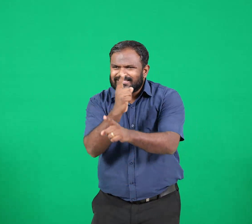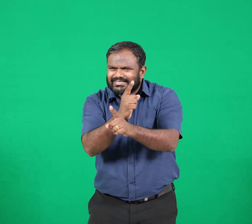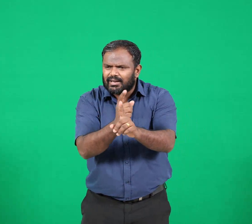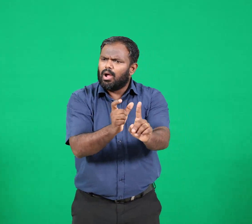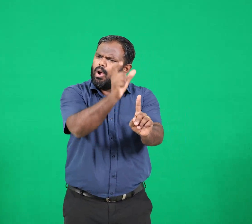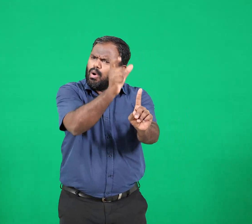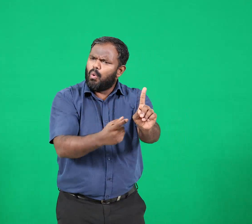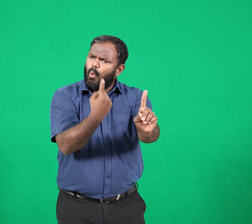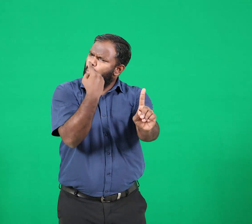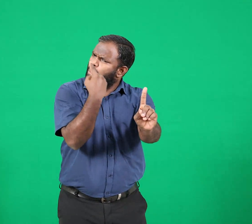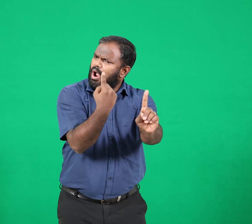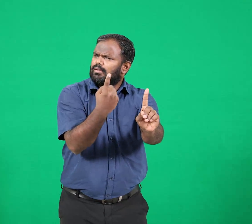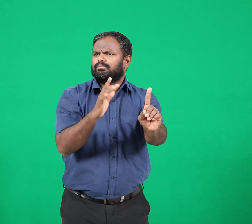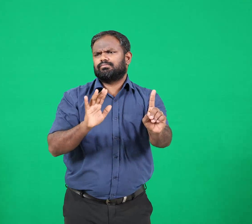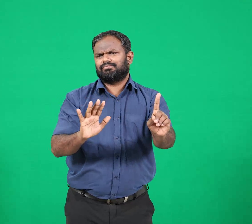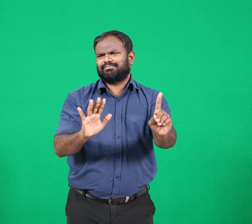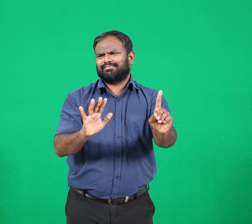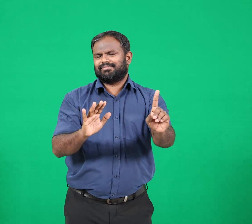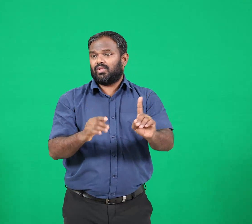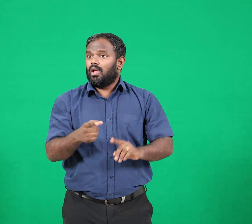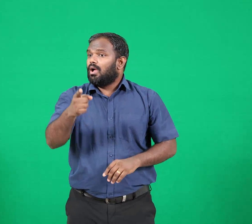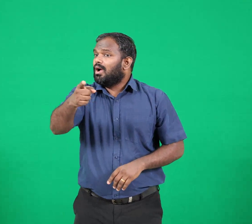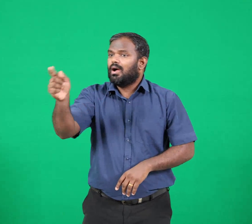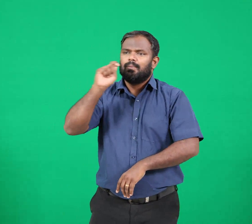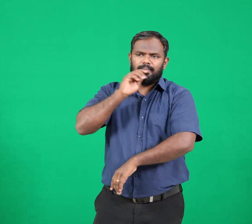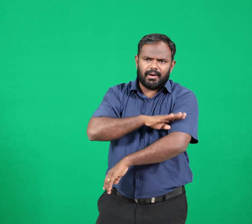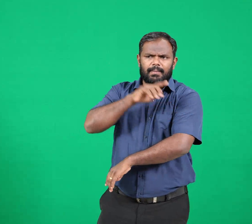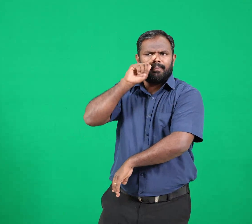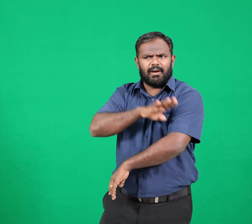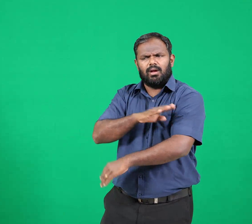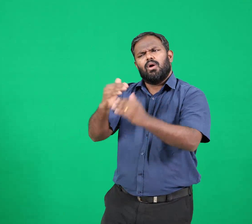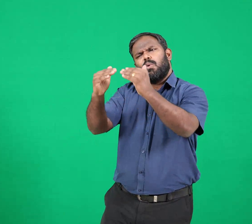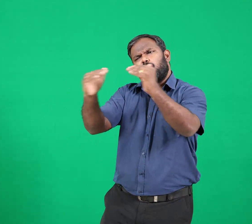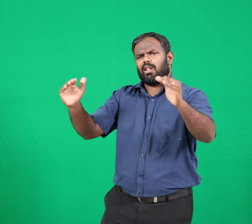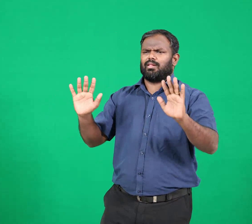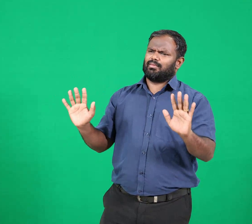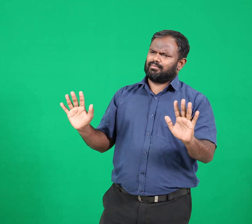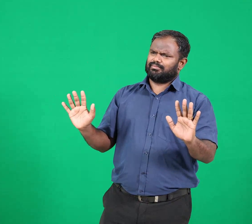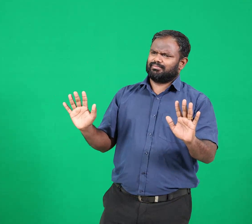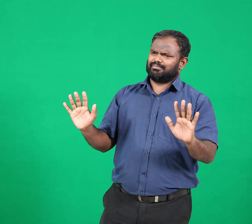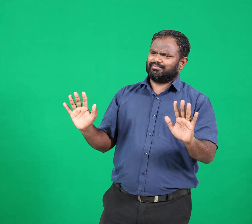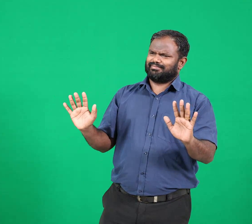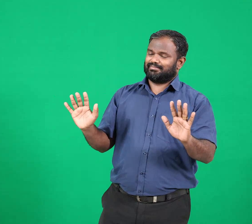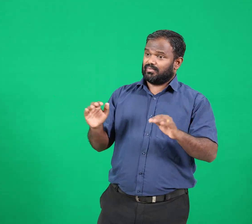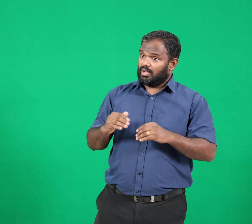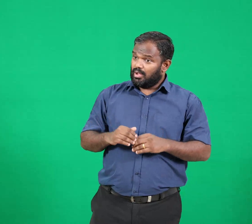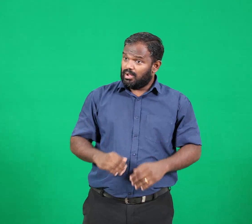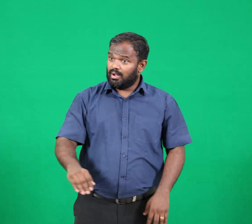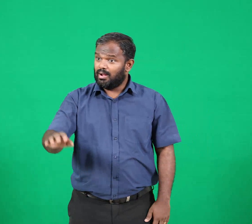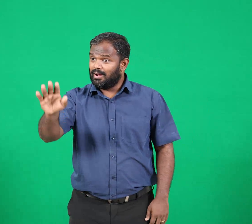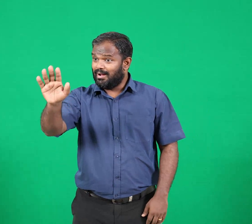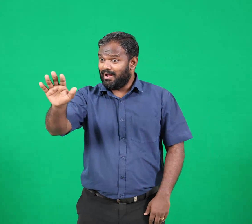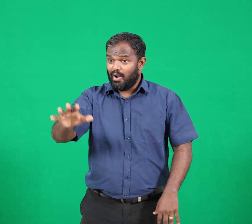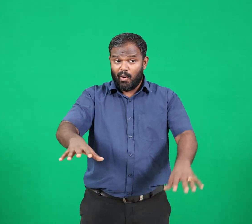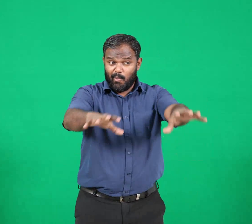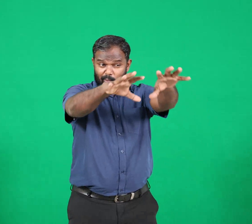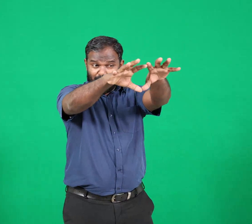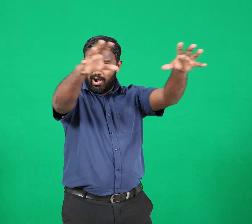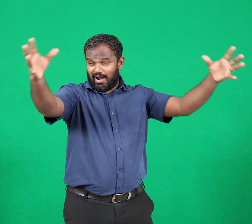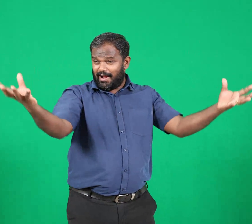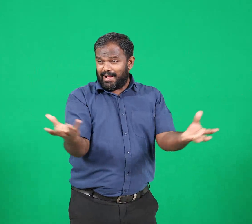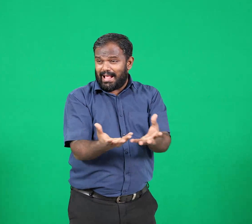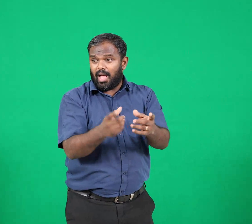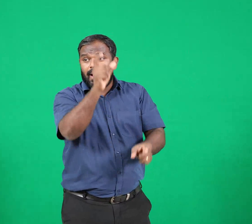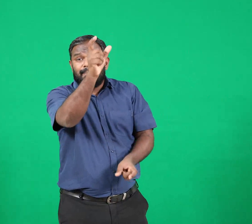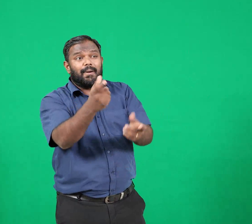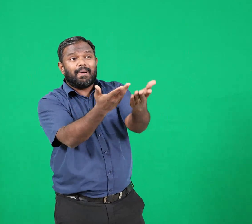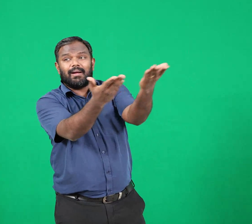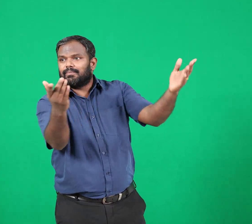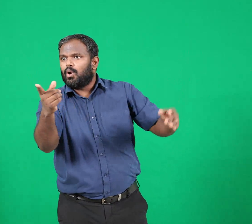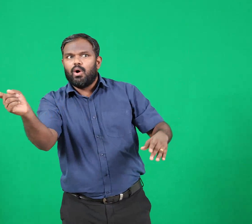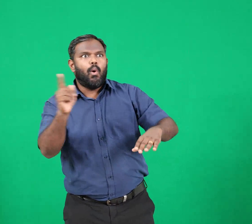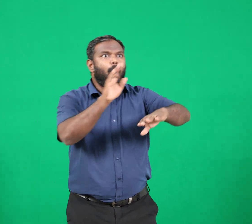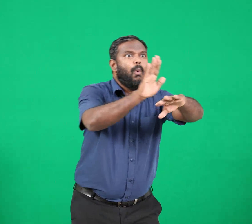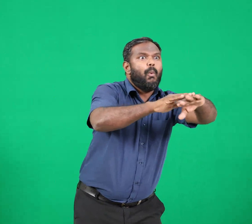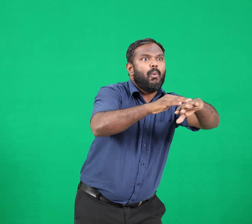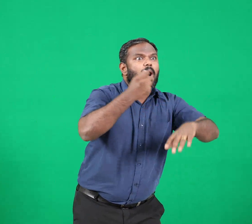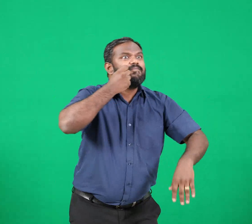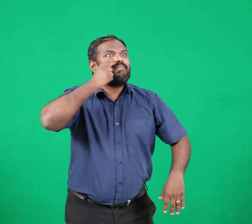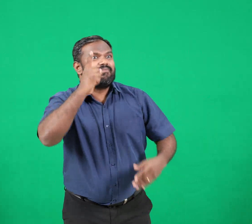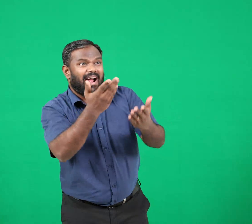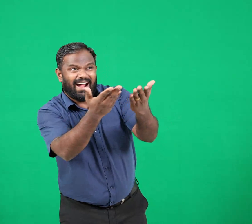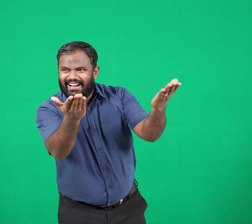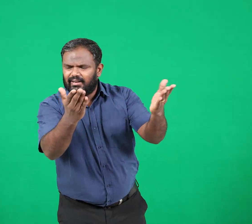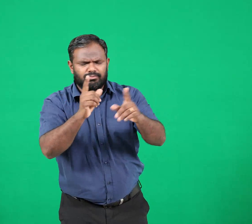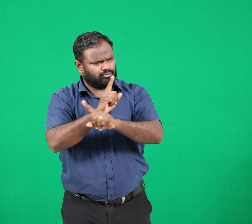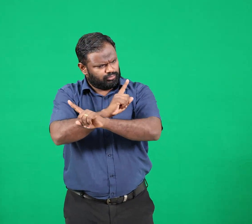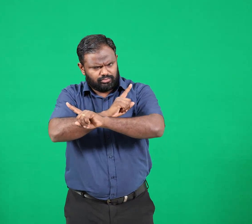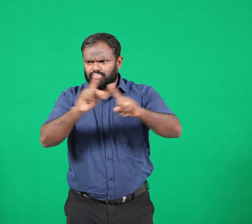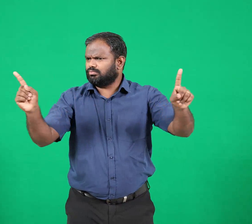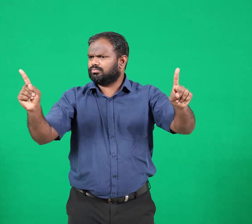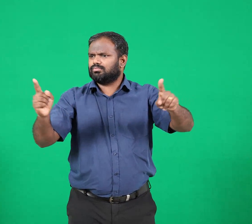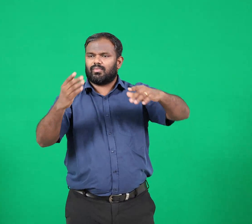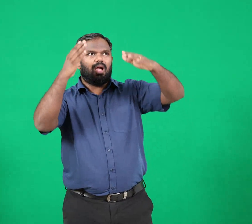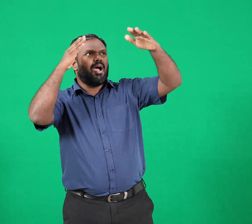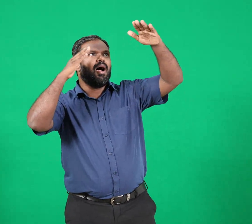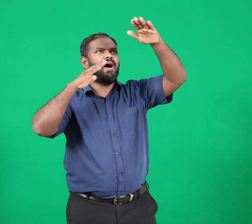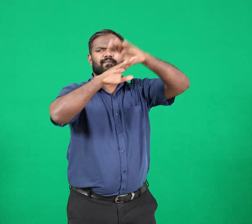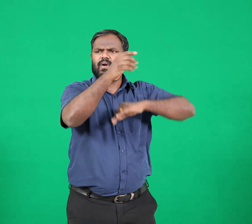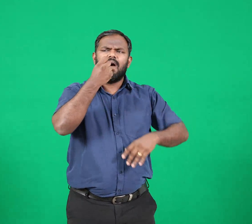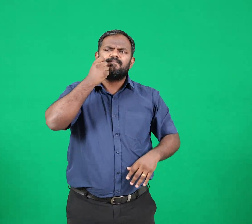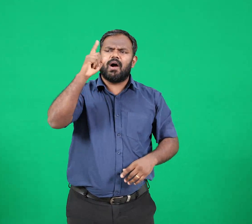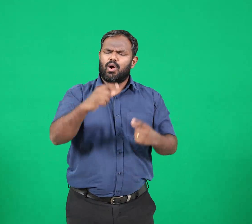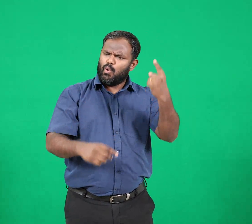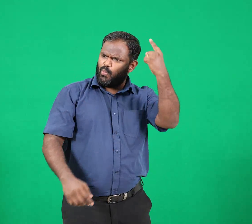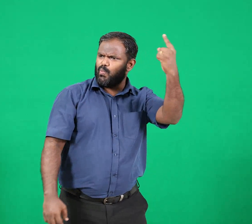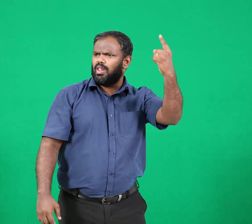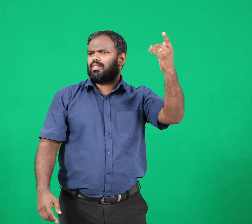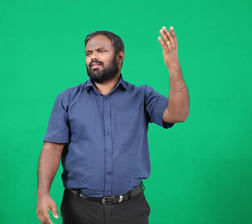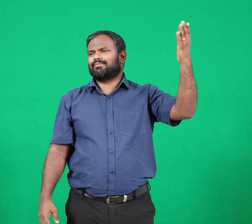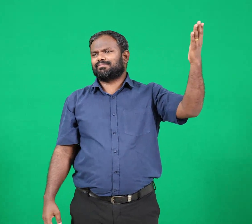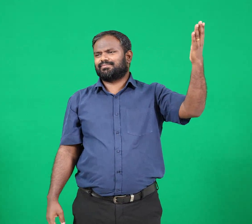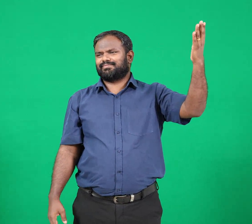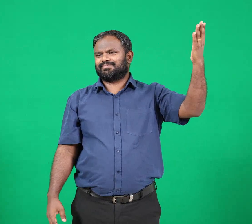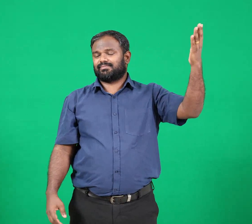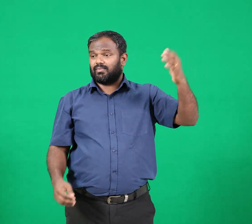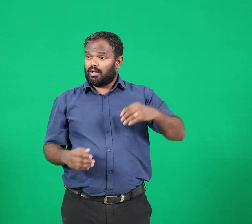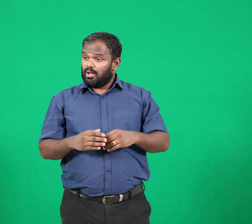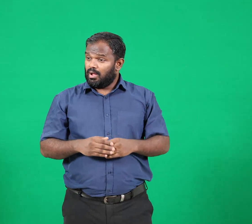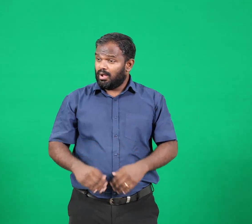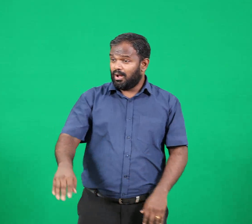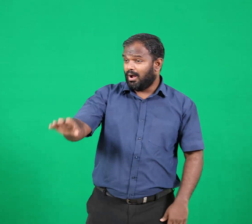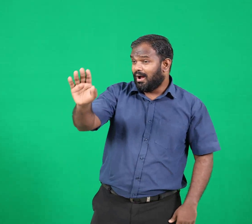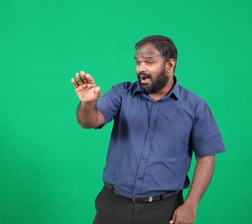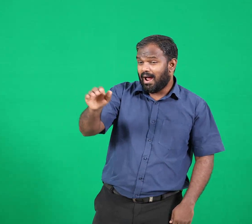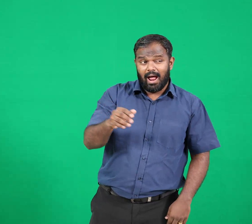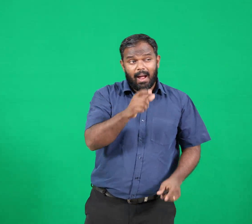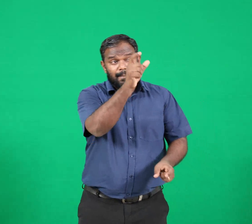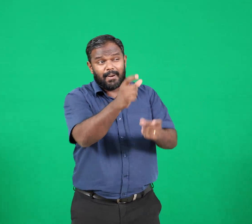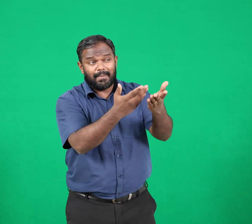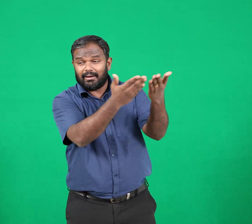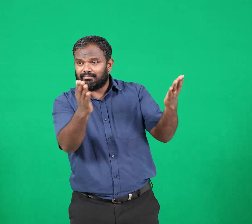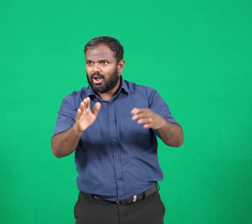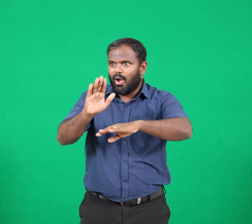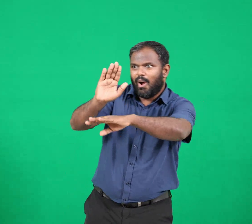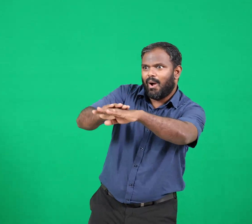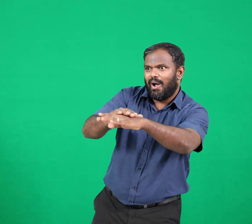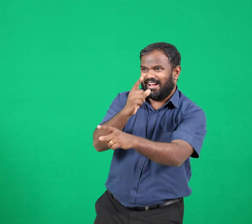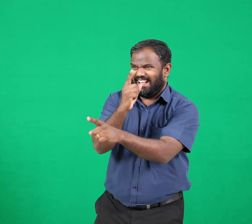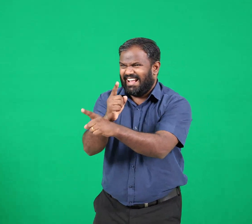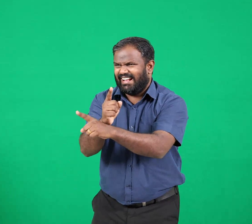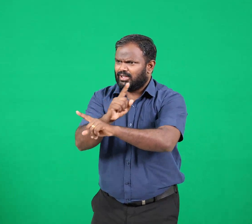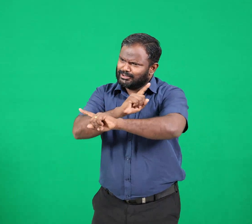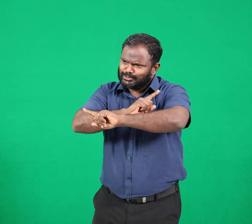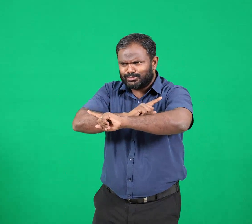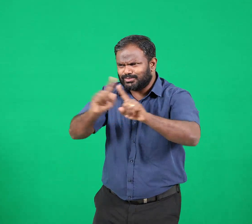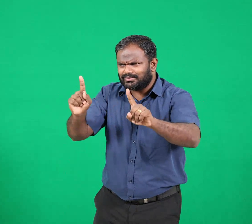And do not call anyone on earth your father, for you have one Father, who is in heaven.